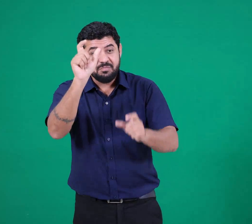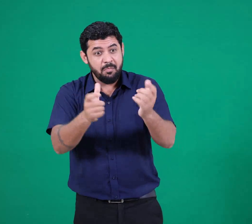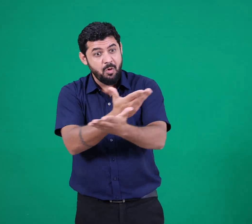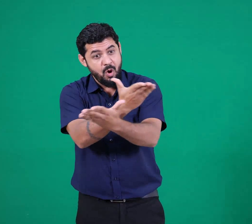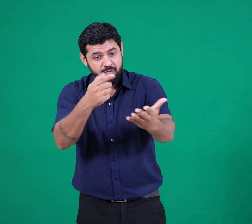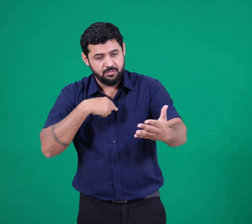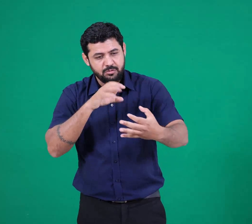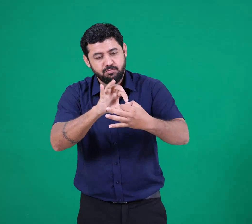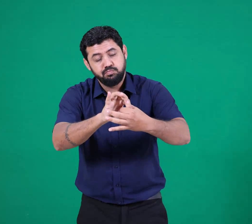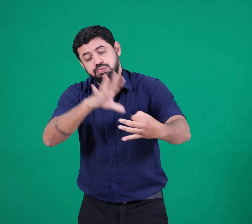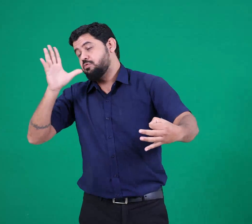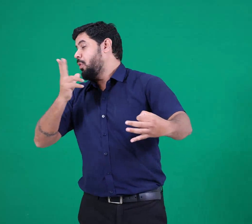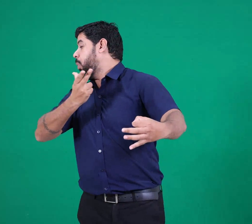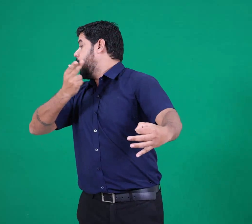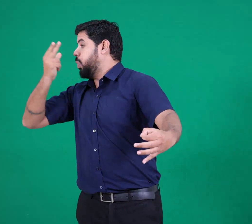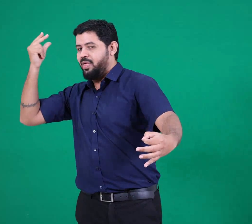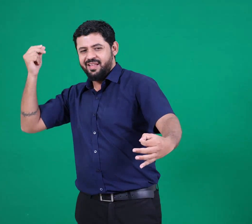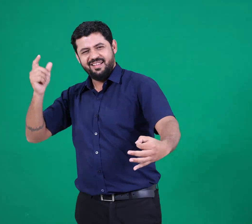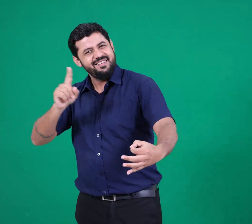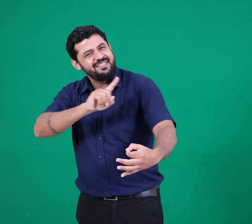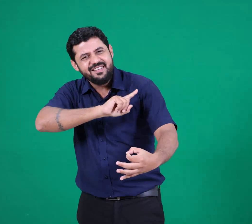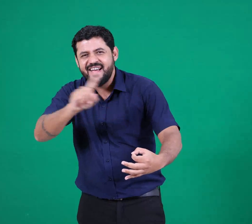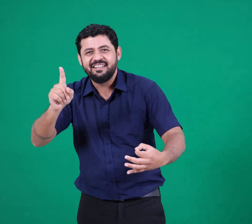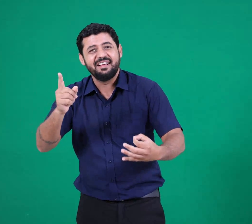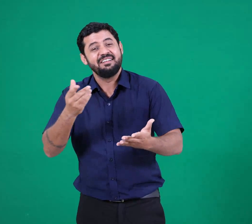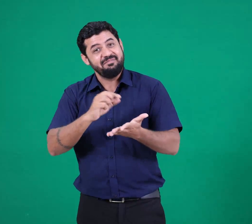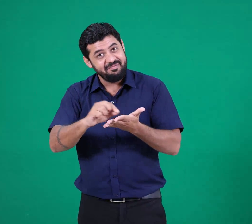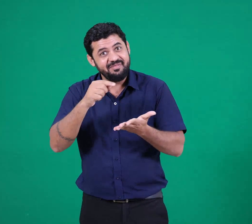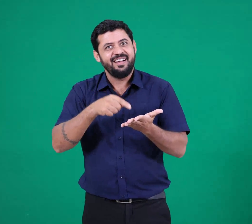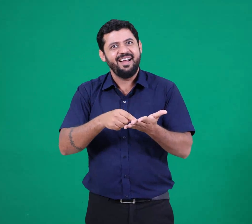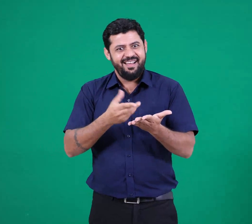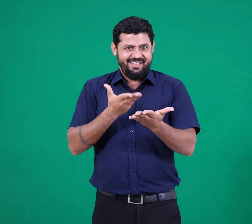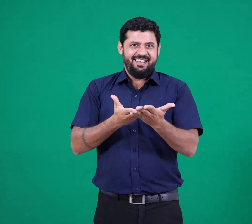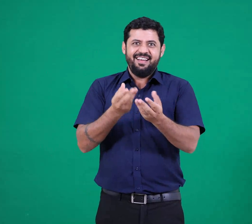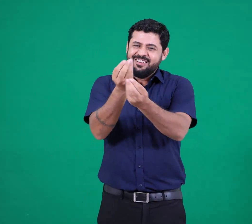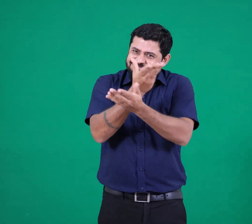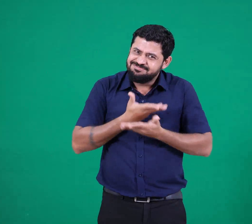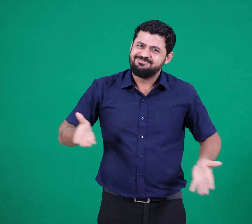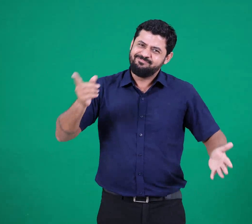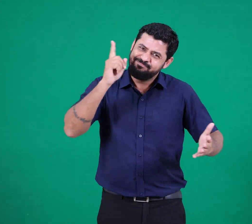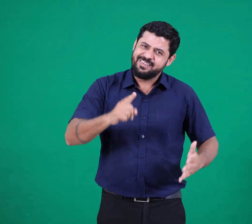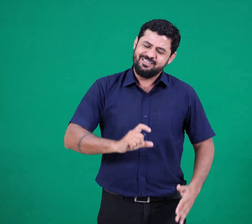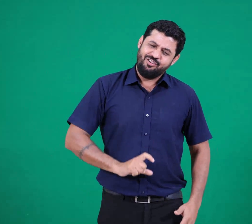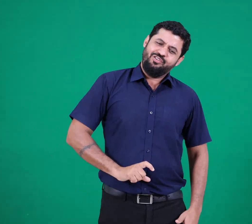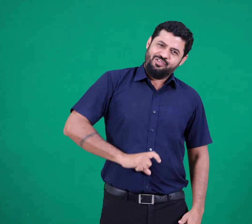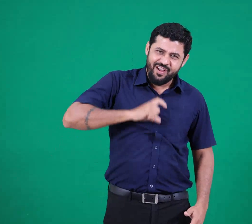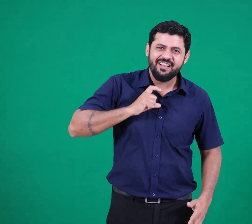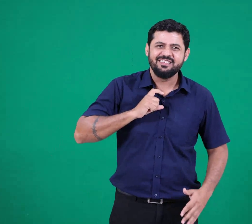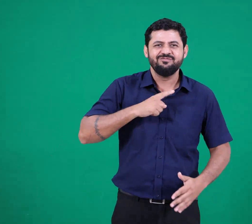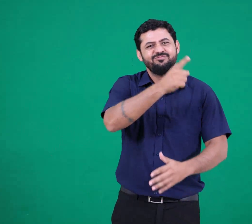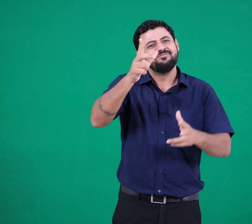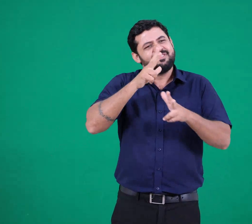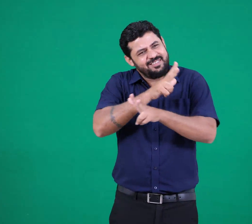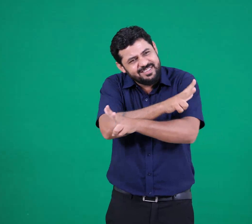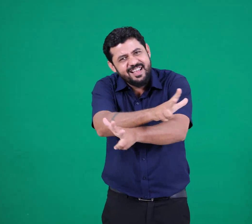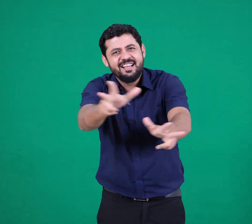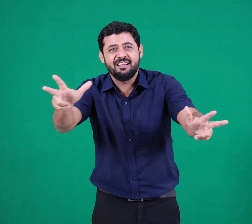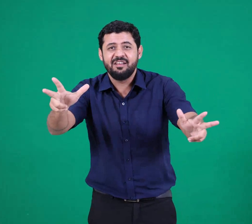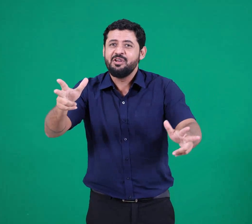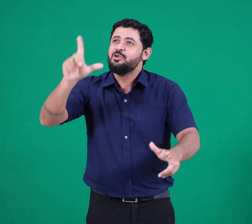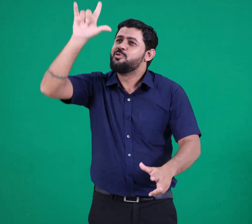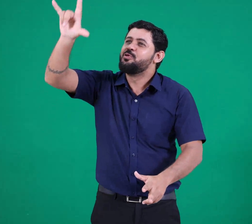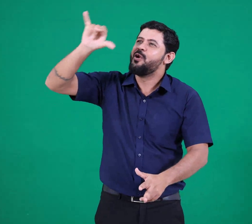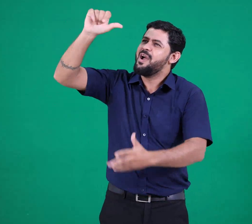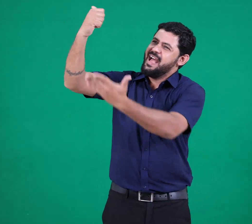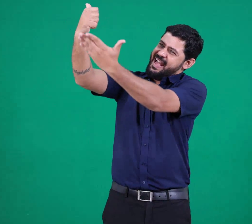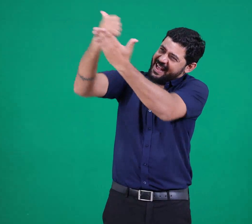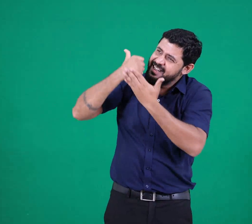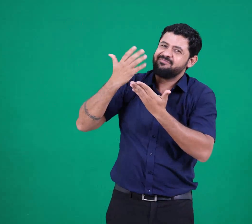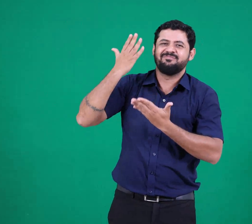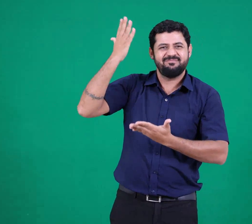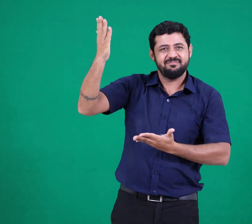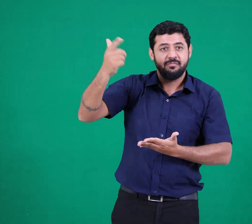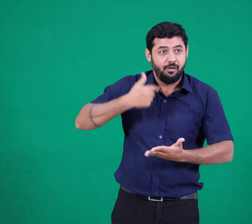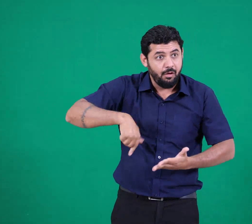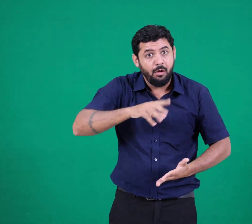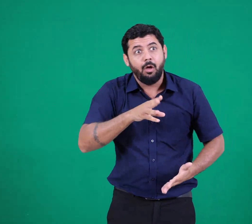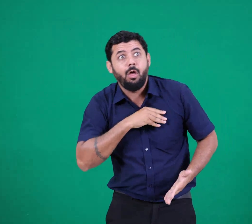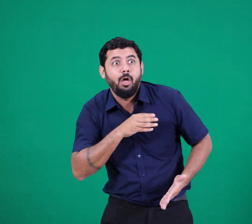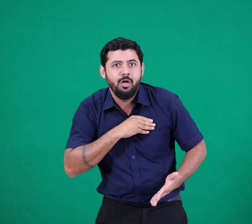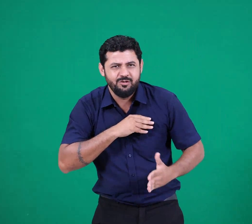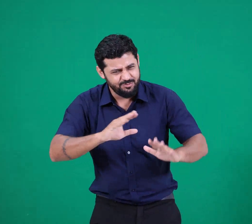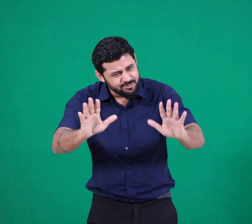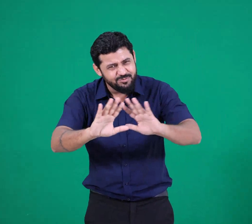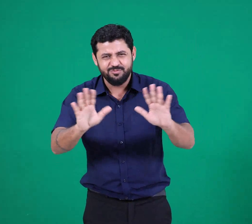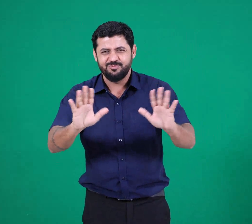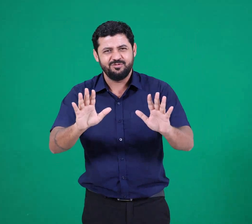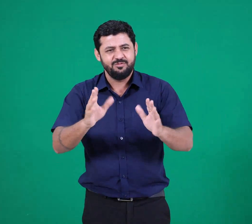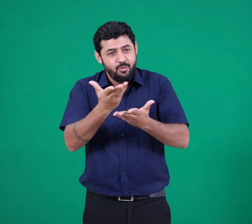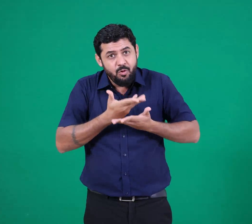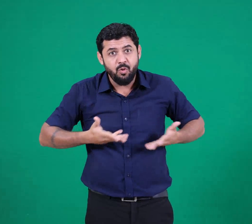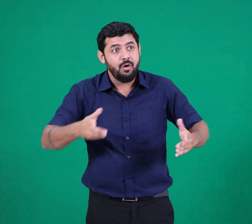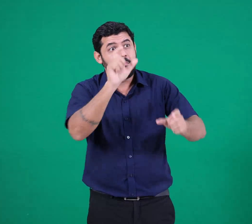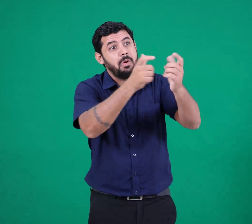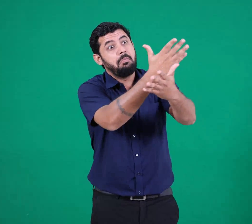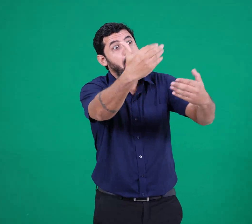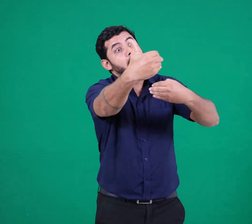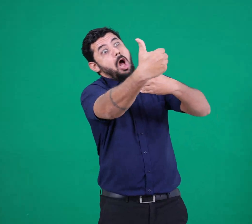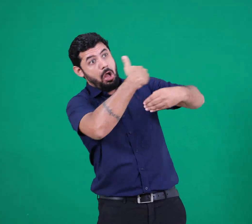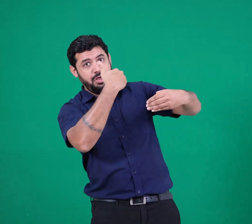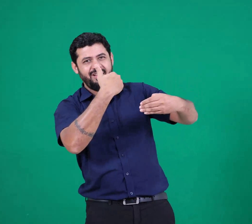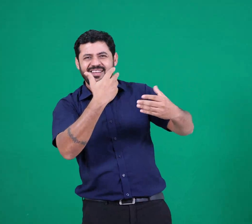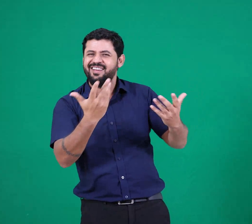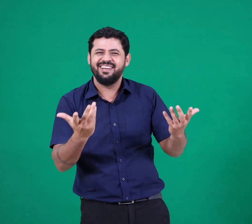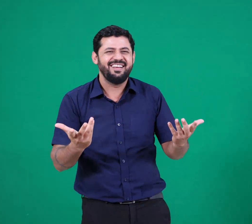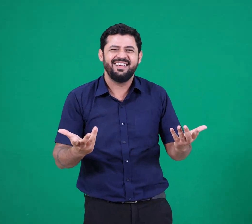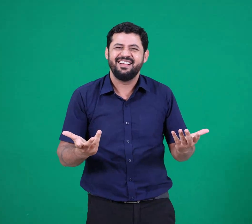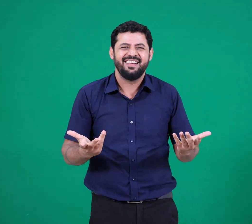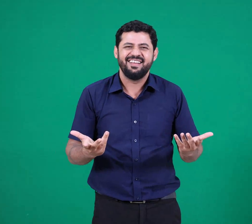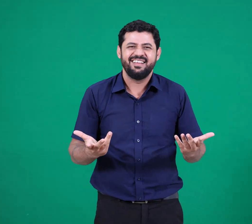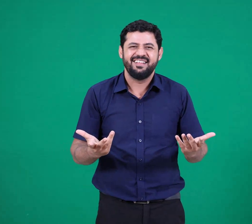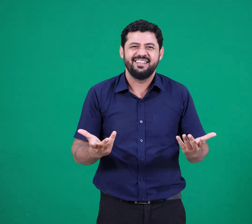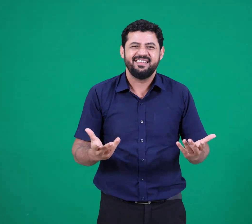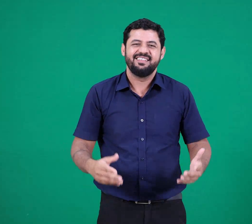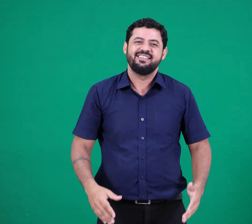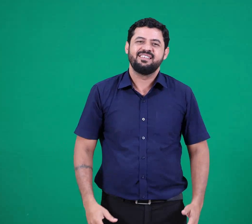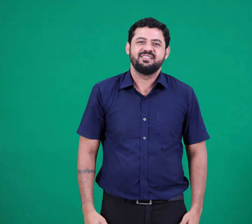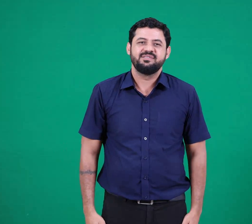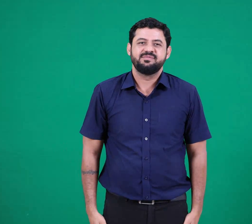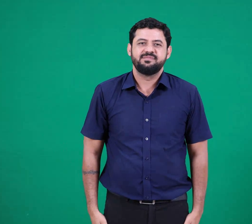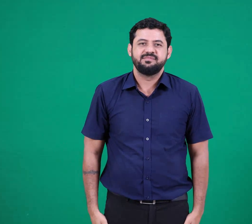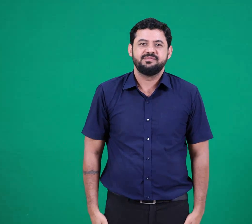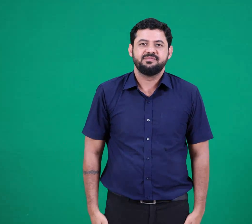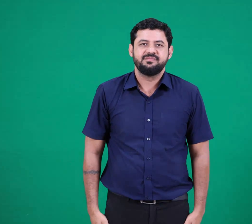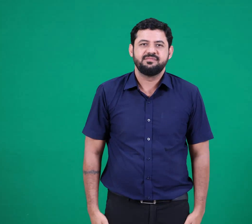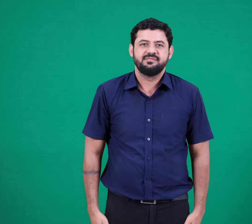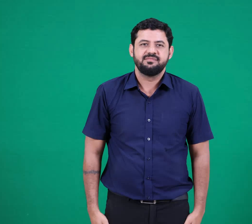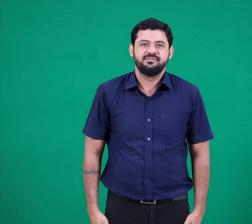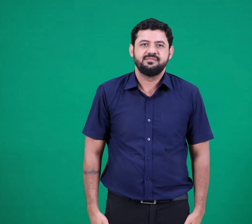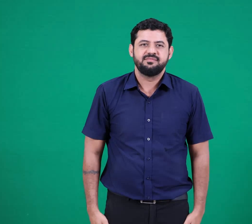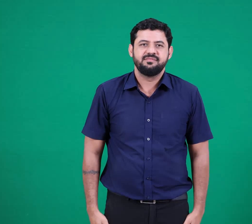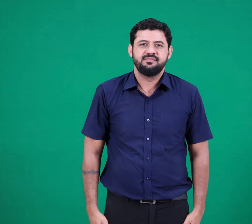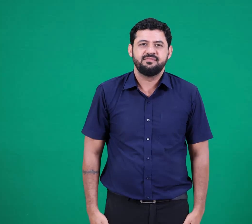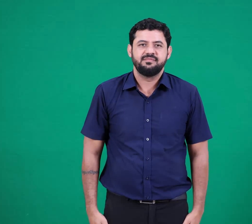So we say with confidence: "The Lord is my helper; I will not be afraid. What can man do to me?"